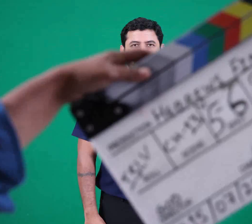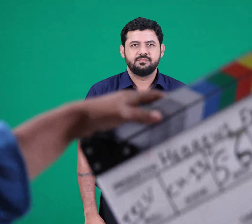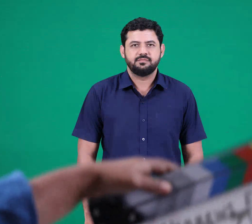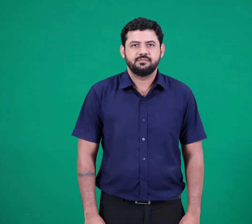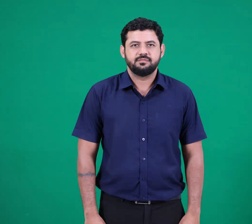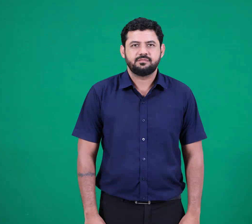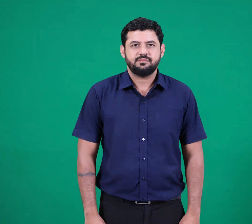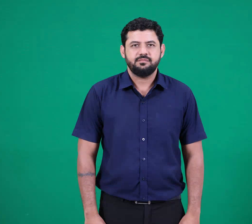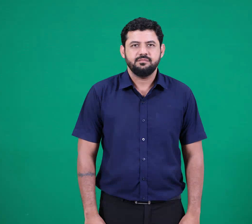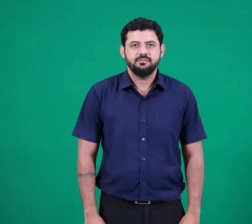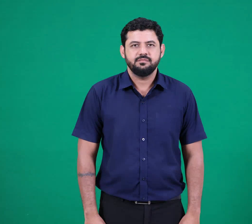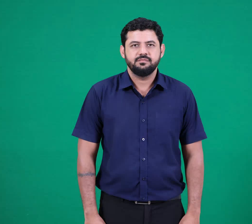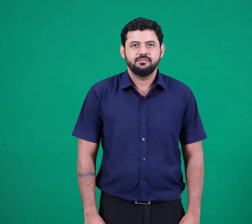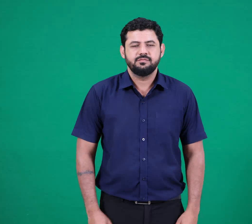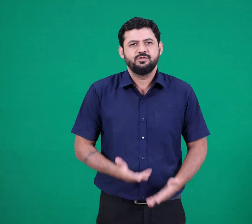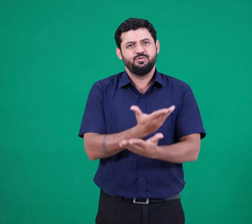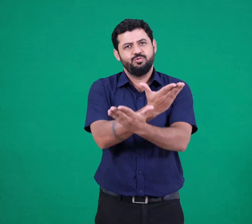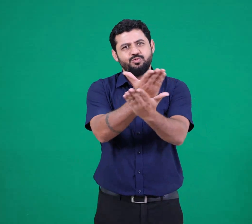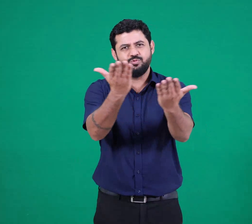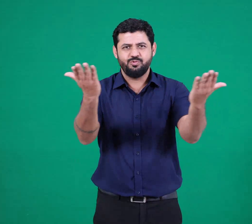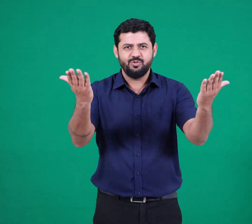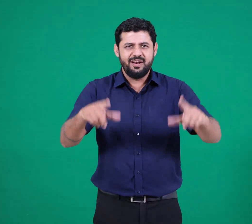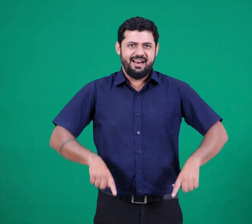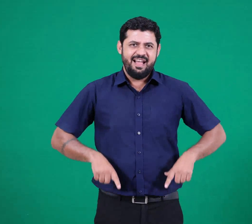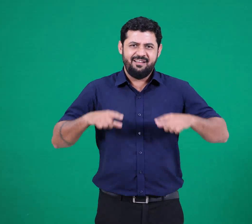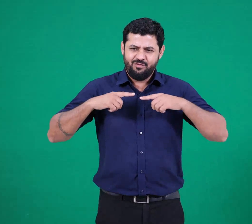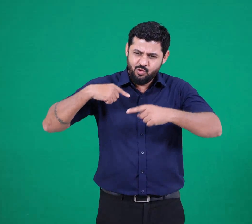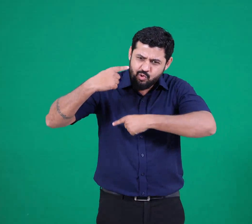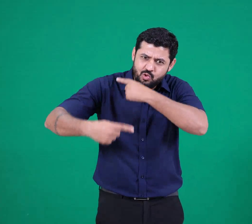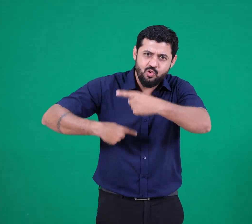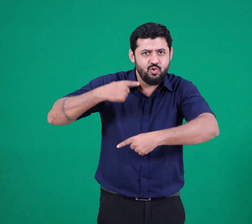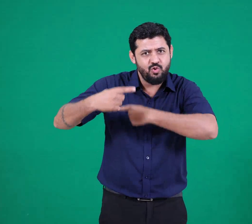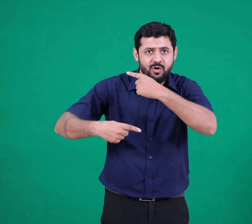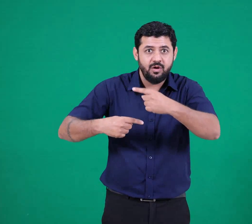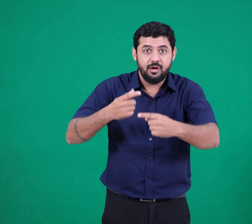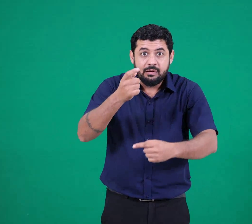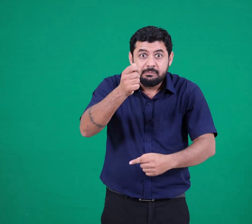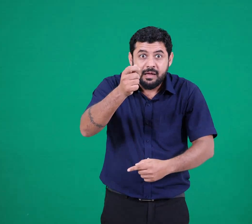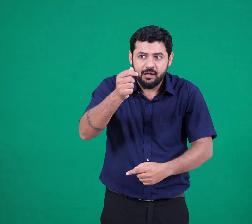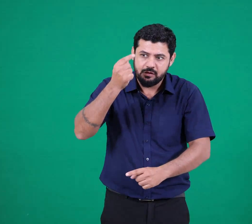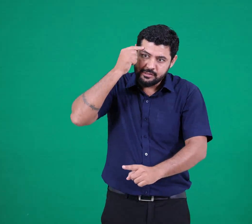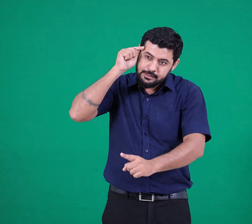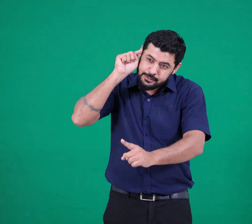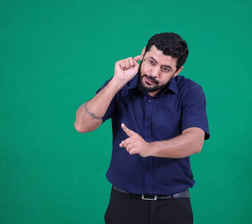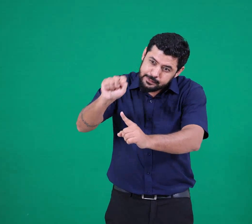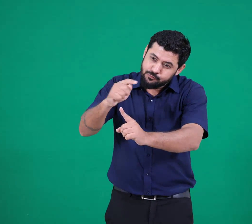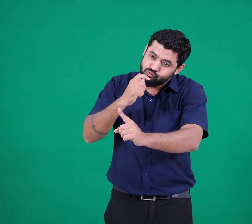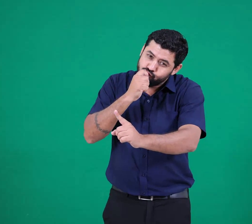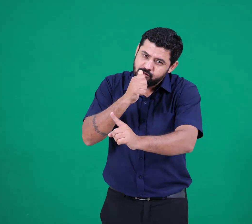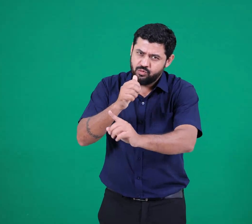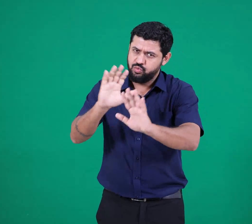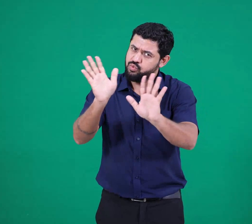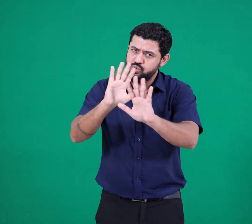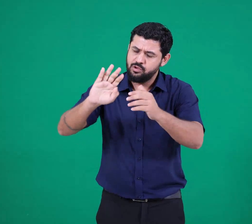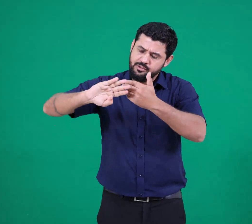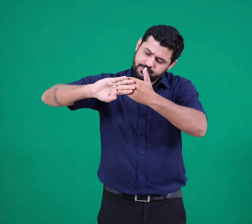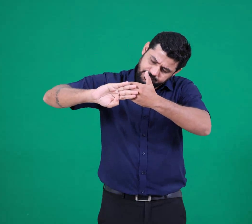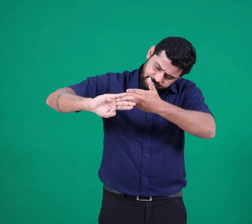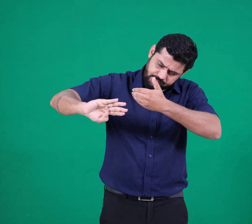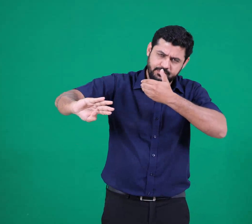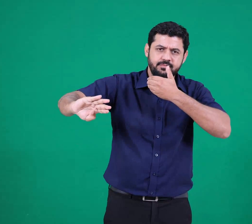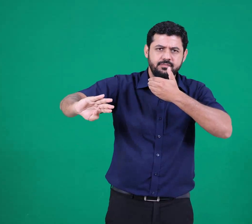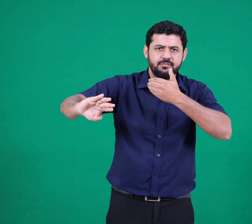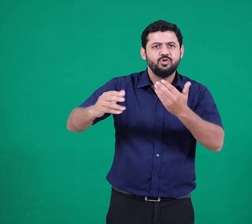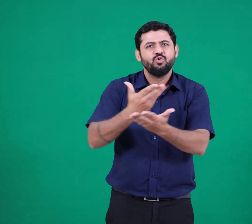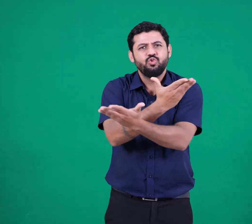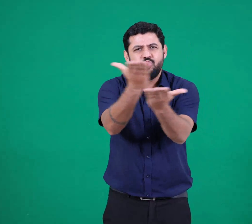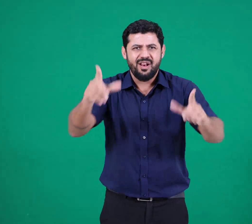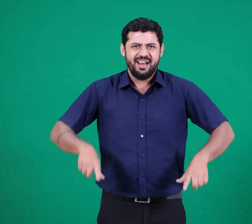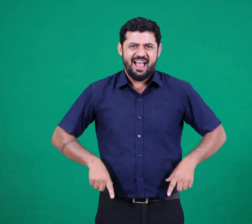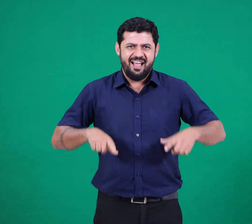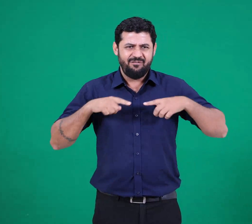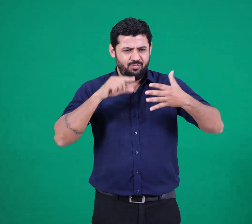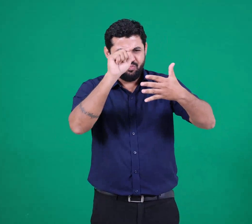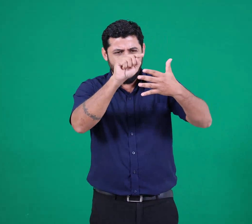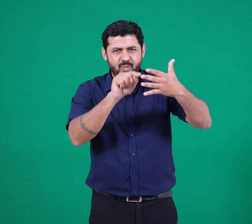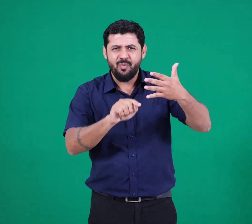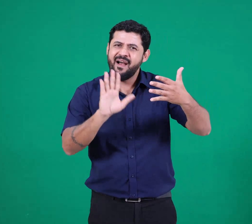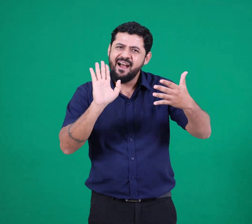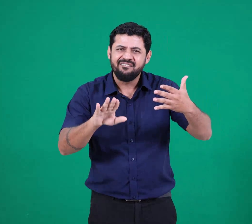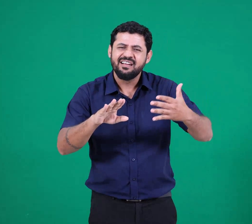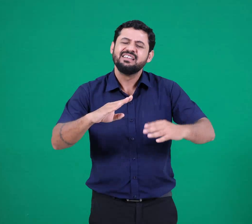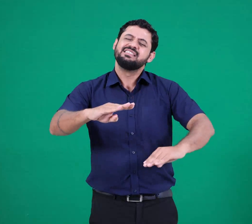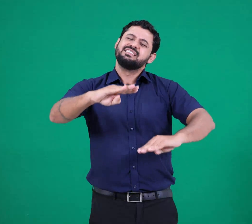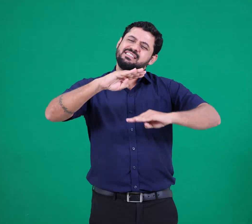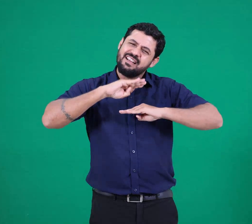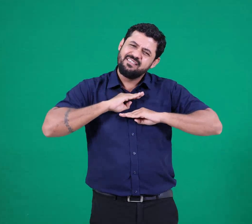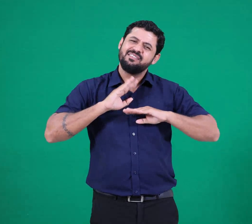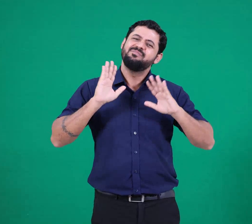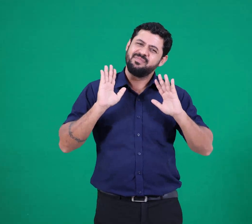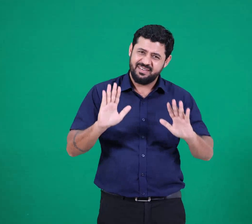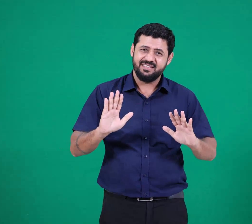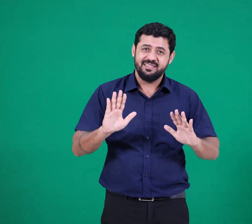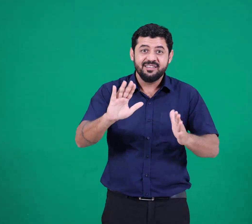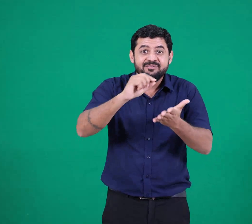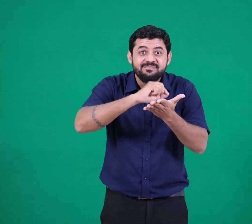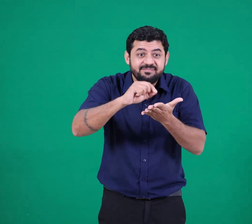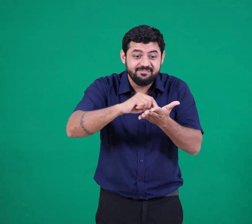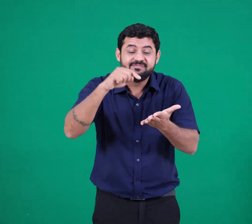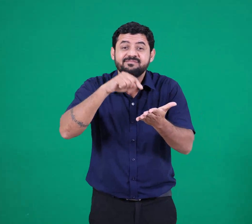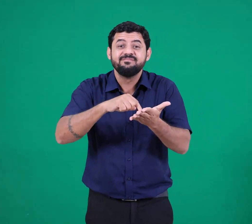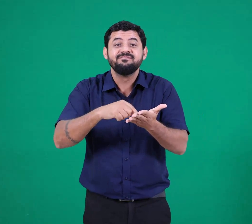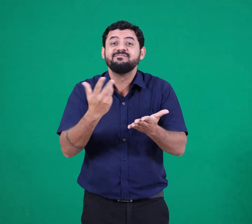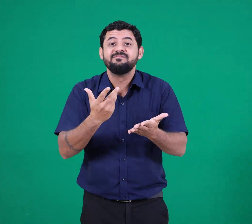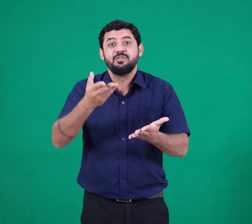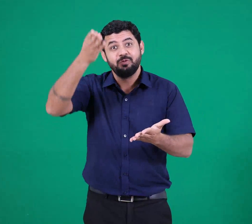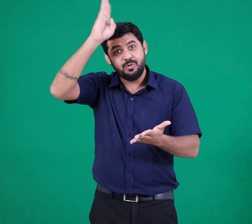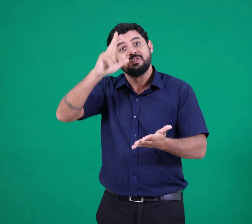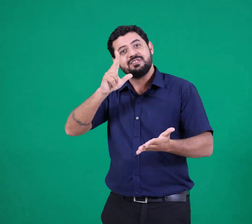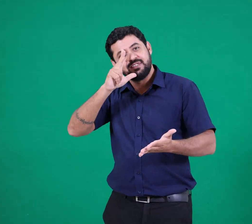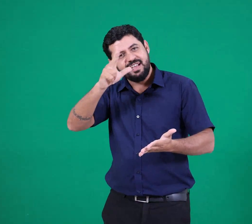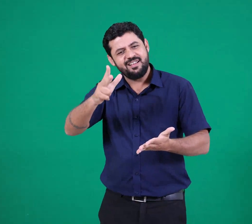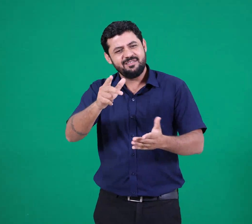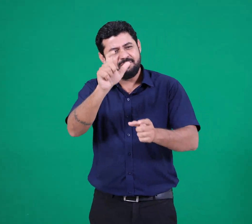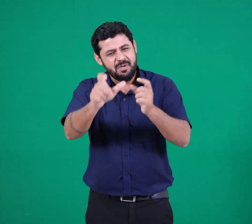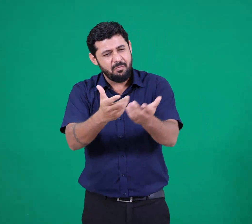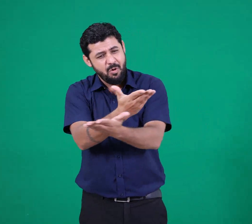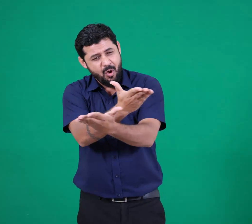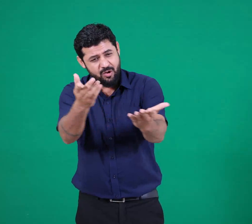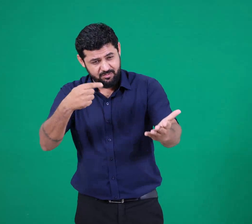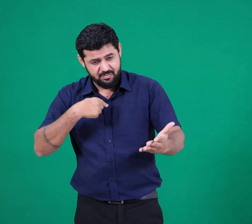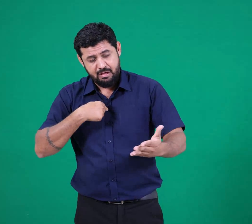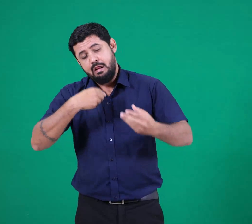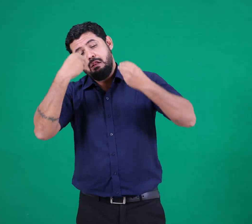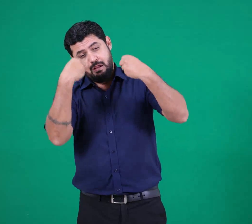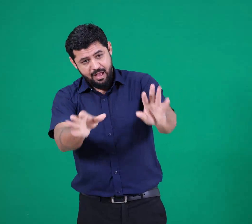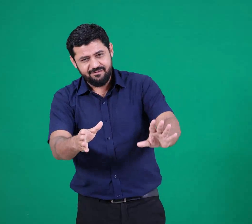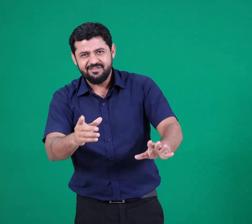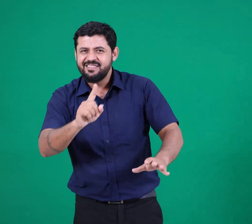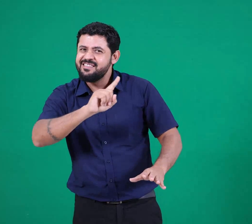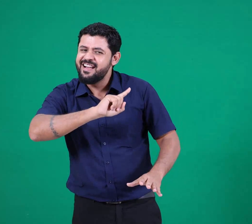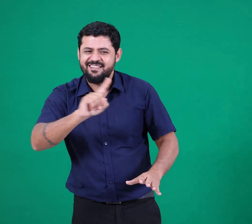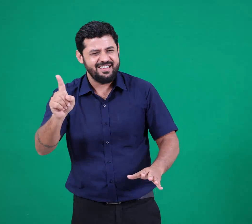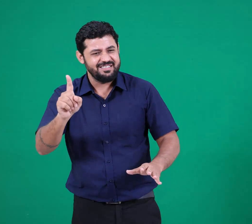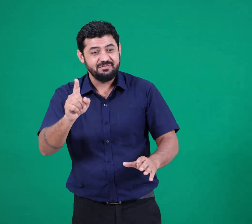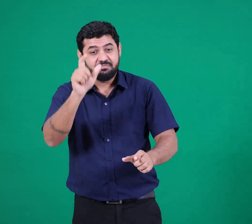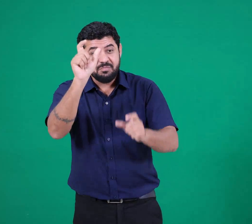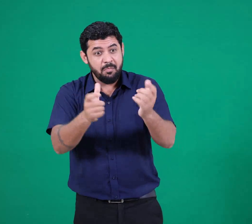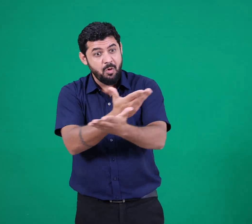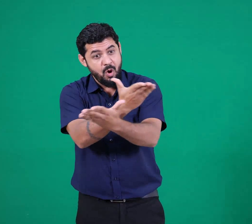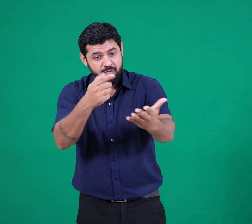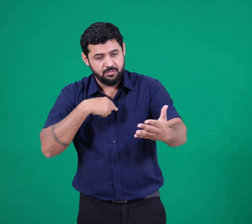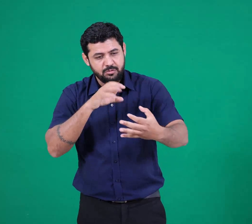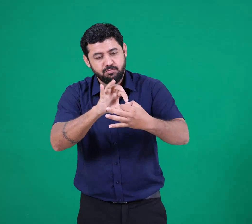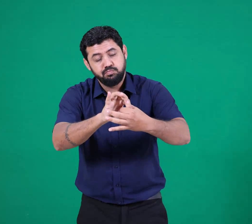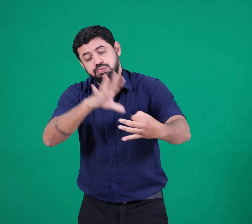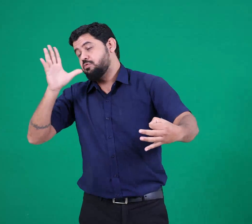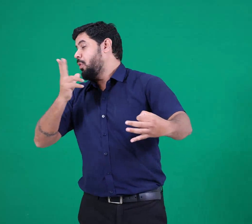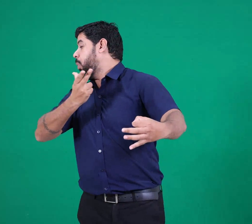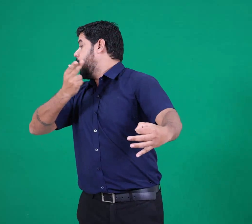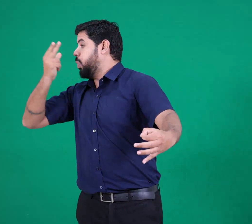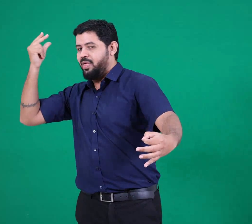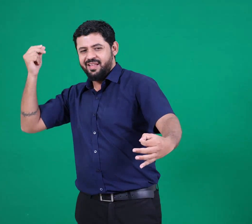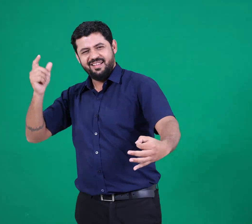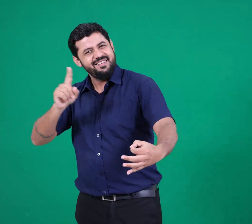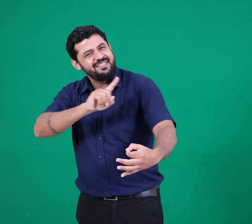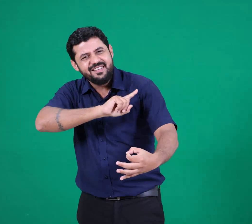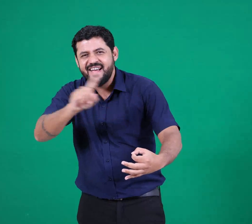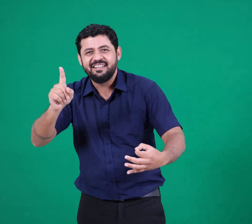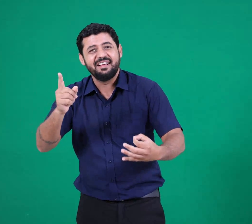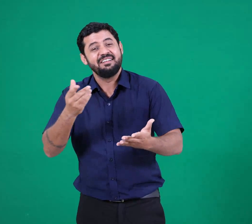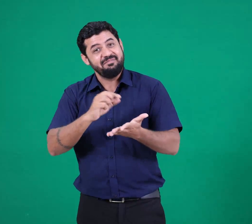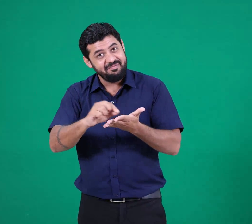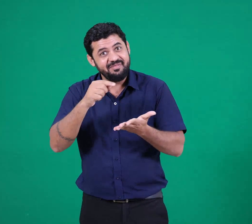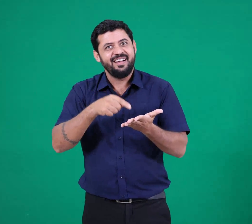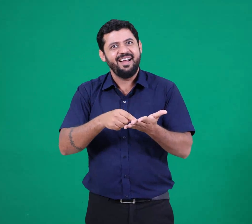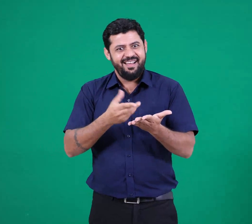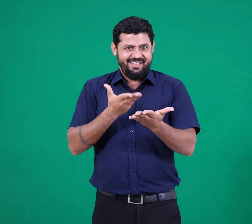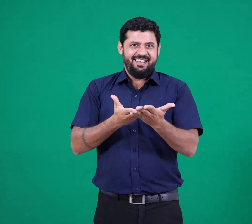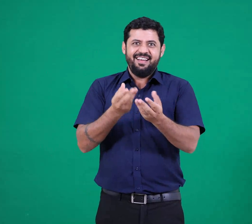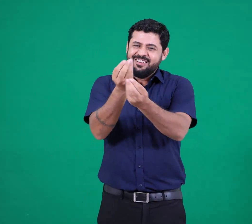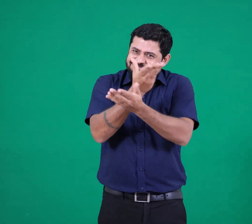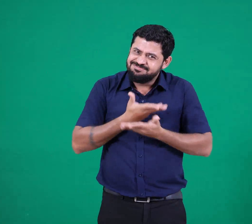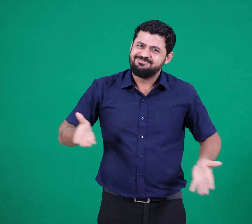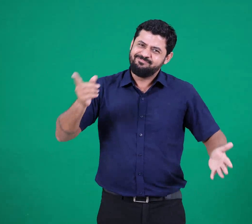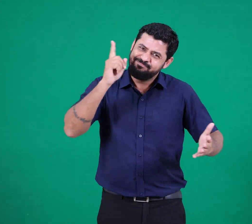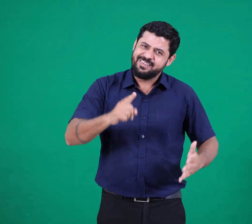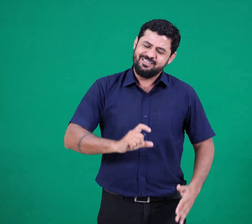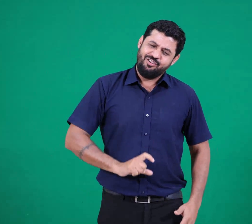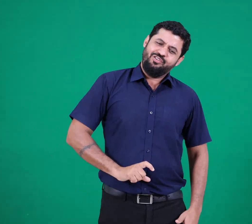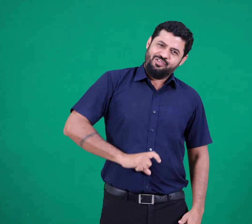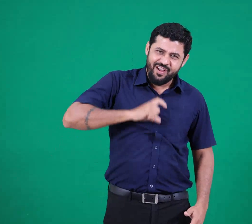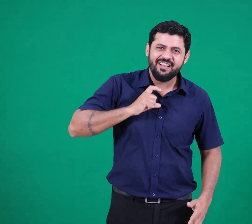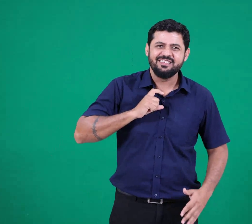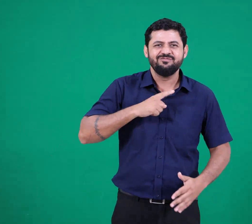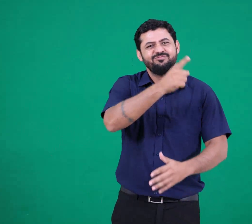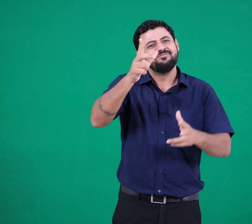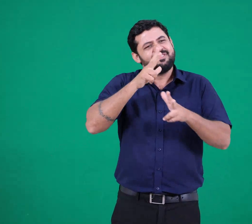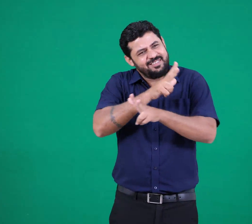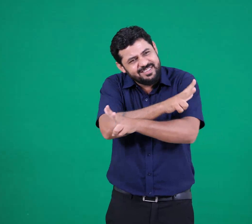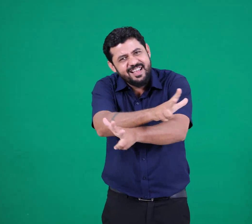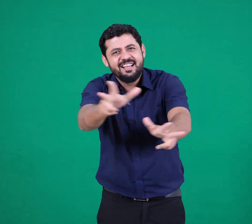Keep your lives free from the love of money and be content with what you have, for God has said: "Never will I leave you, never will I forsake you."